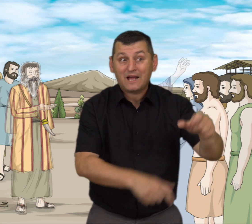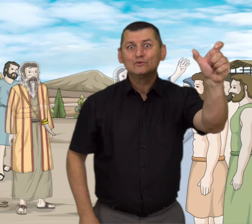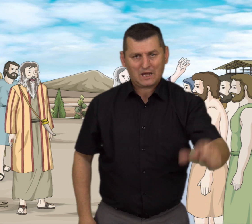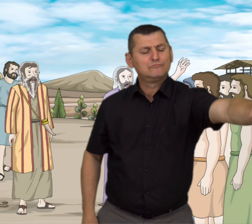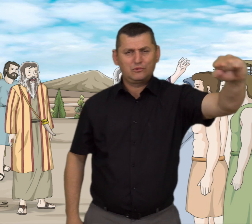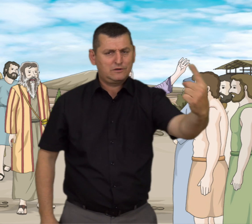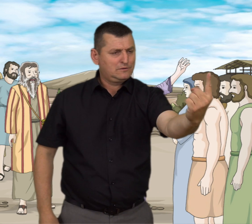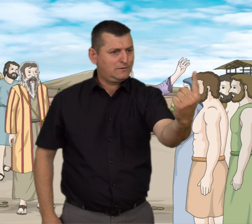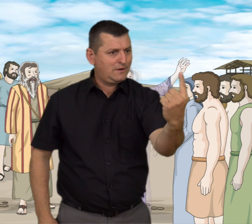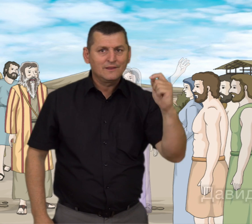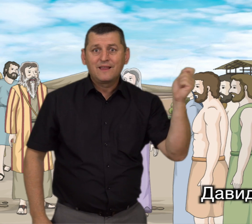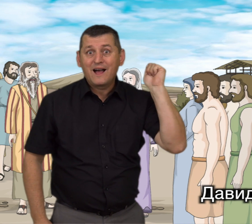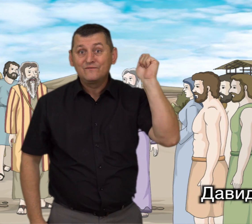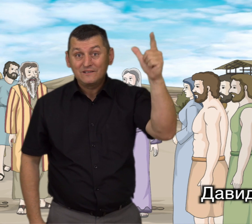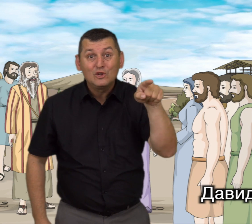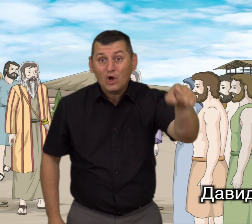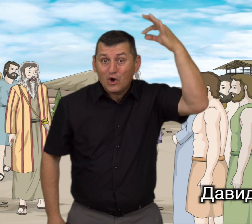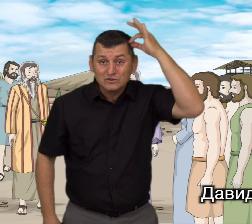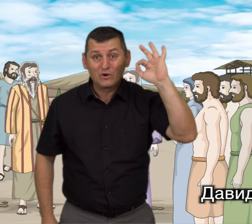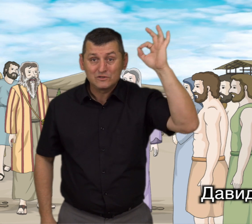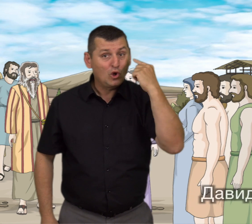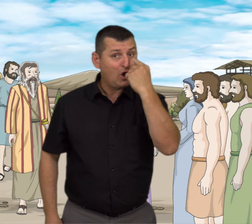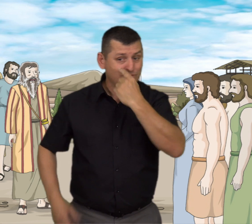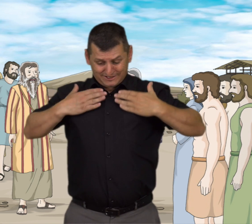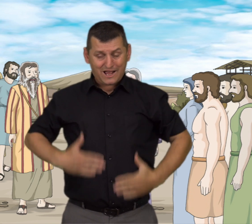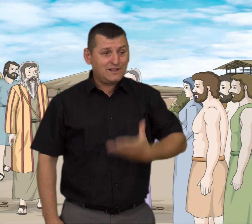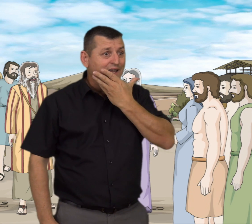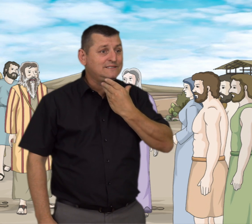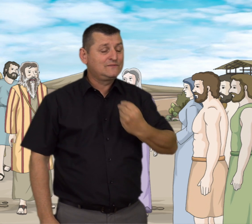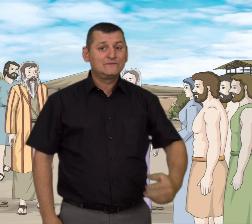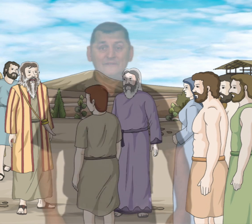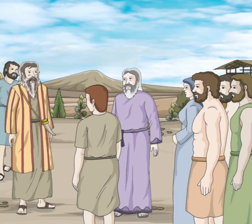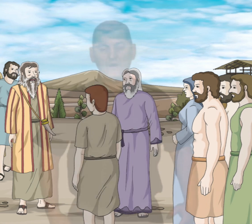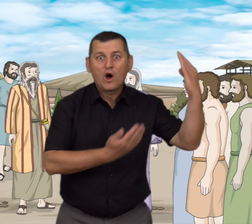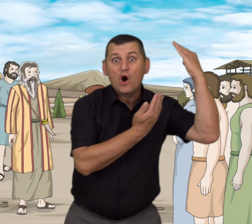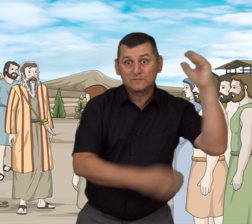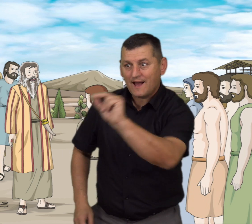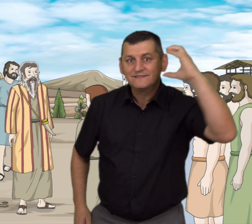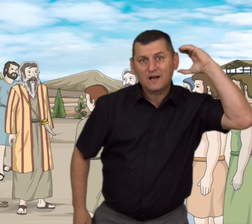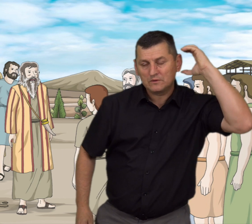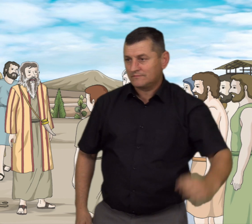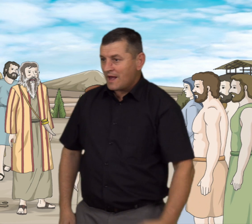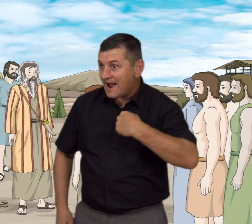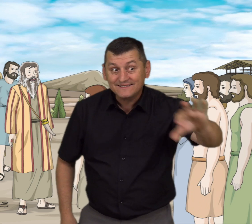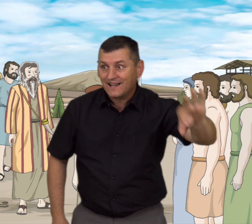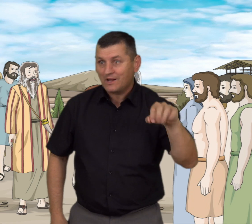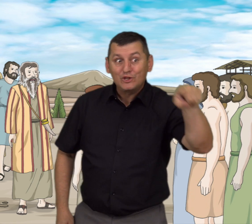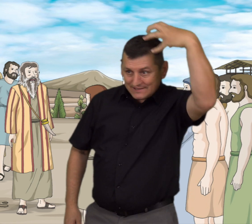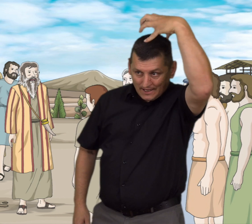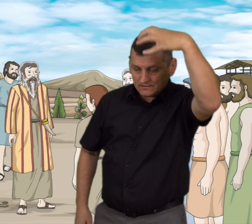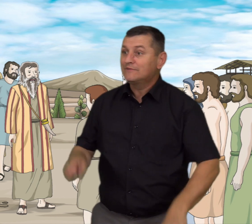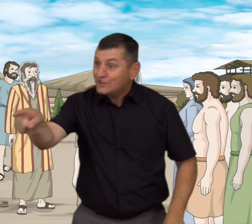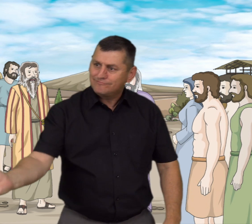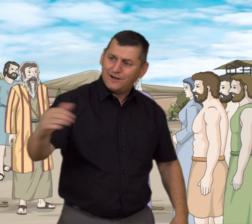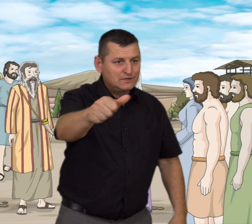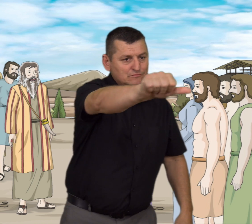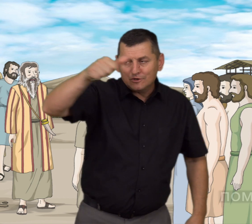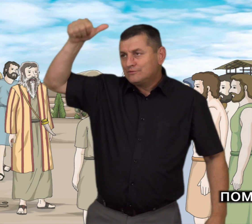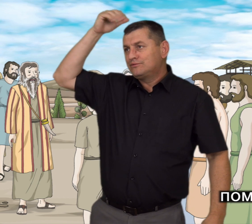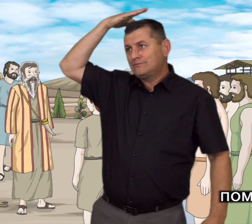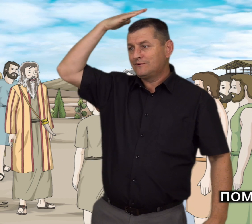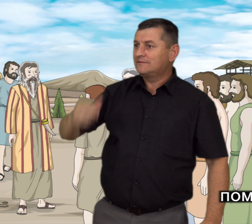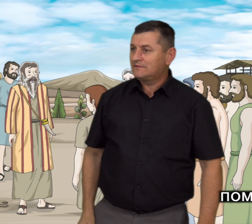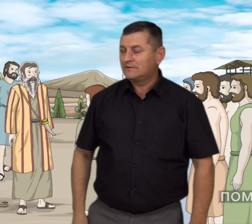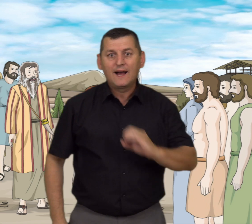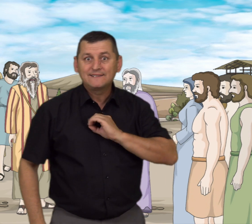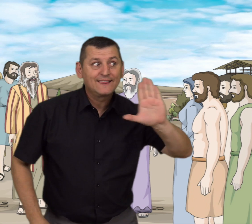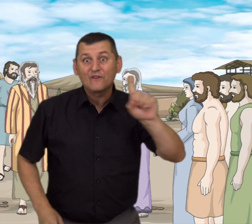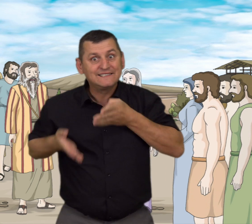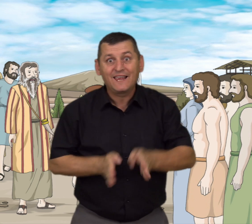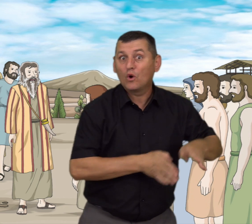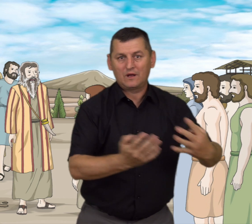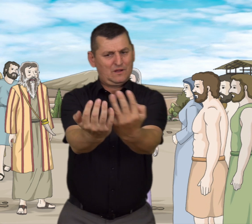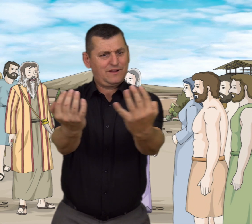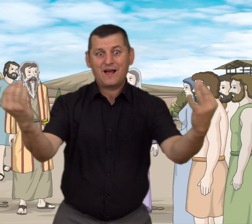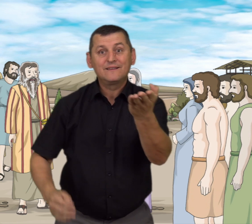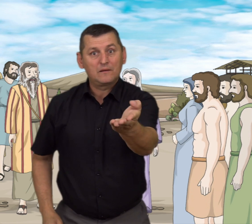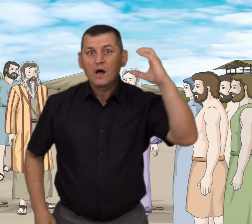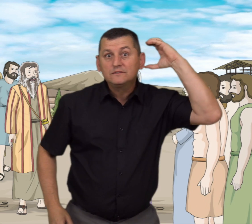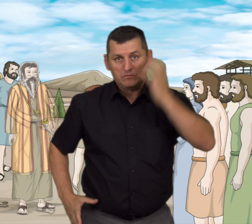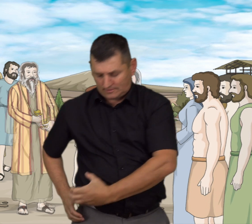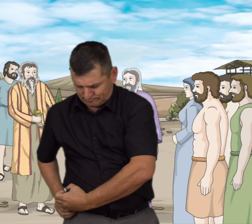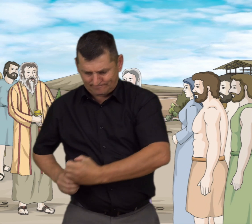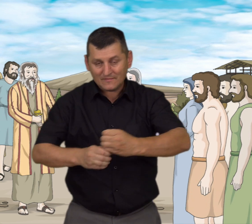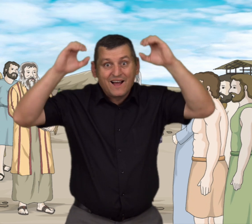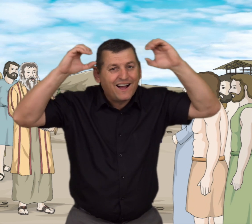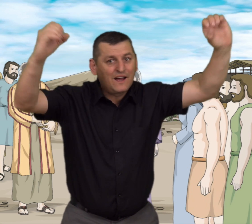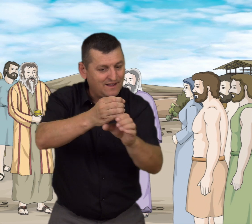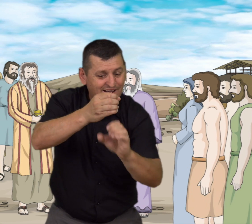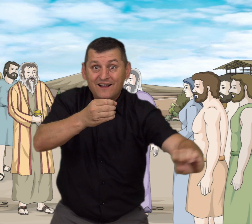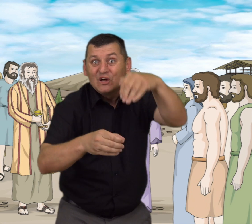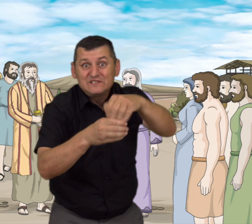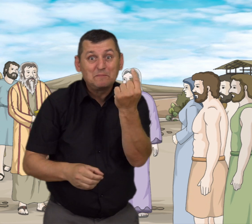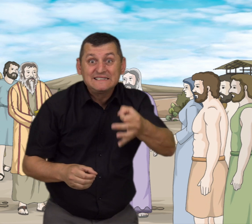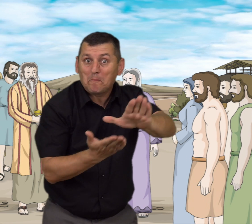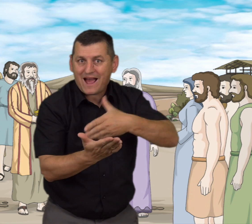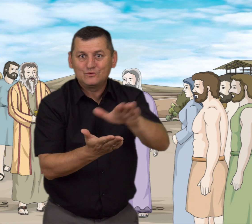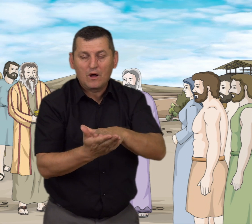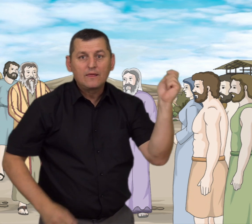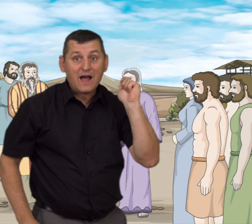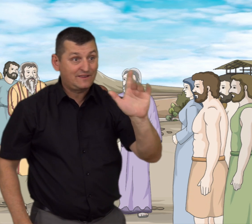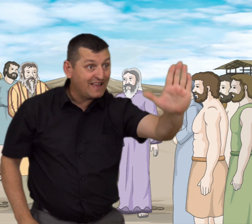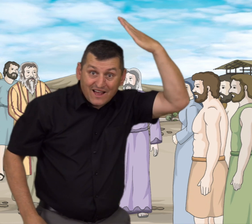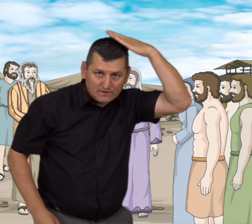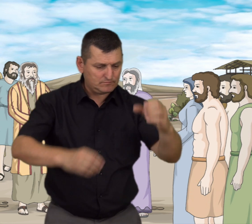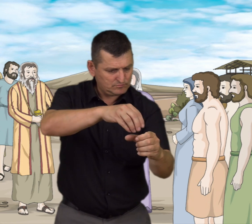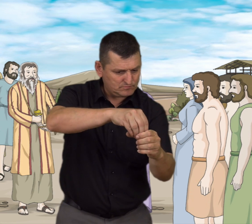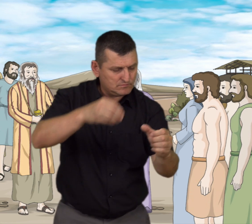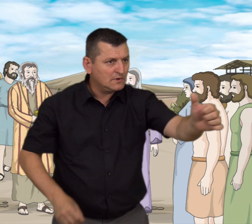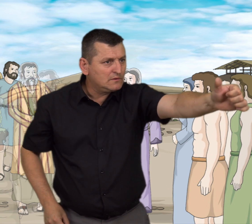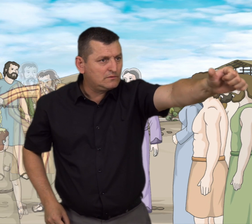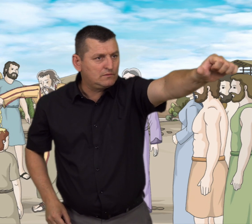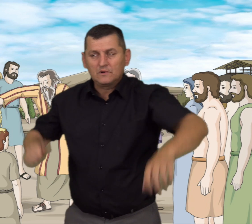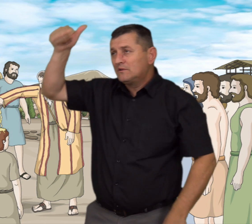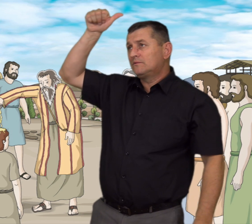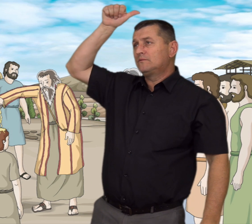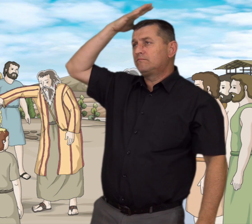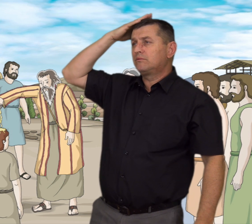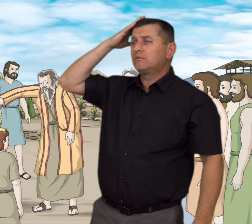“For we will not sit down to eat until he arrives.” So Jesse sent for his youngest son and brought him in. He was ruddy, with beautiful eyes and a handsome appearance. And the LORD said, “Rise and anoint him, for he is the one.”